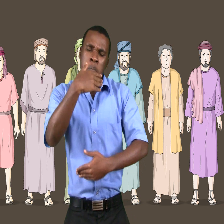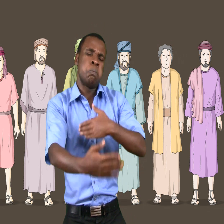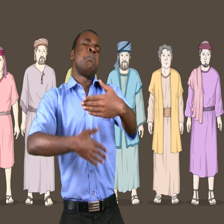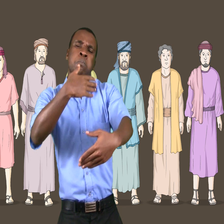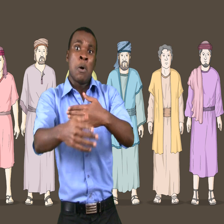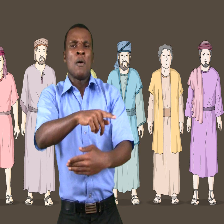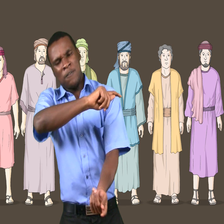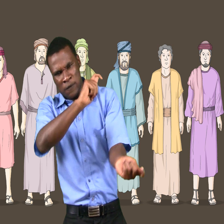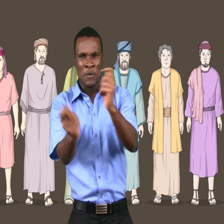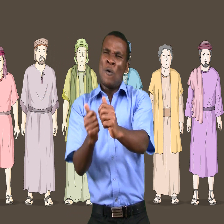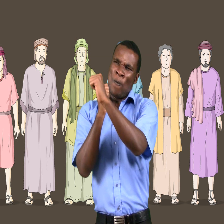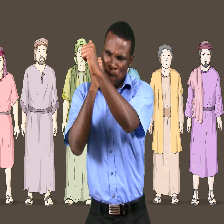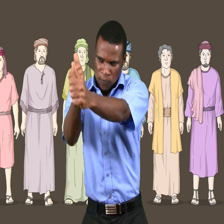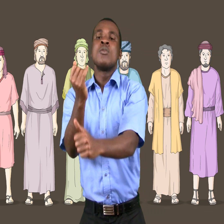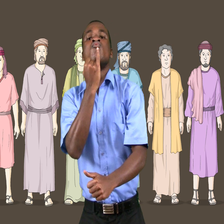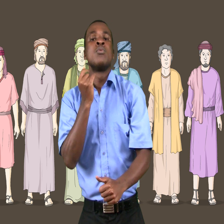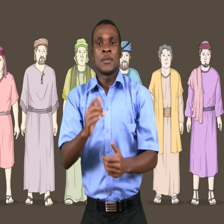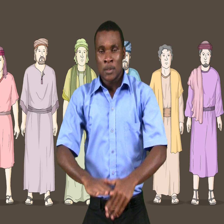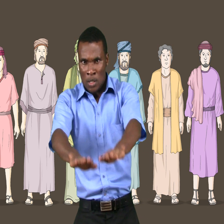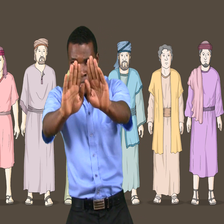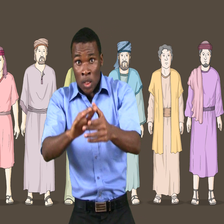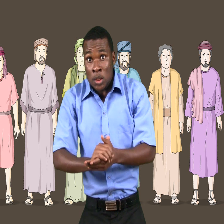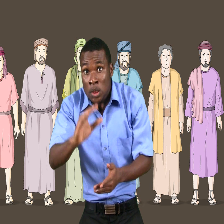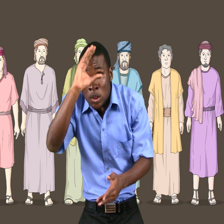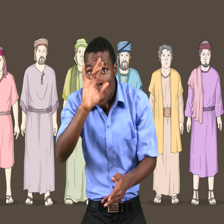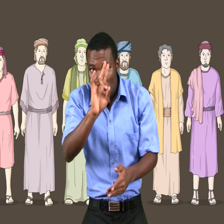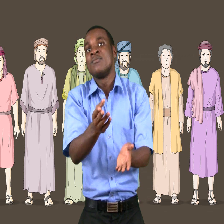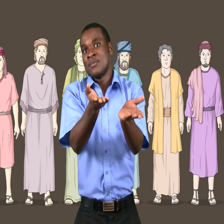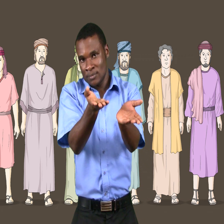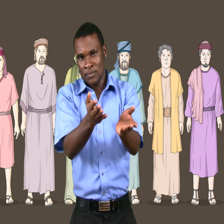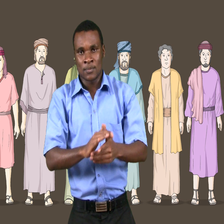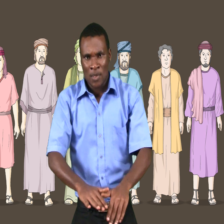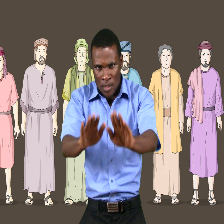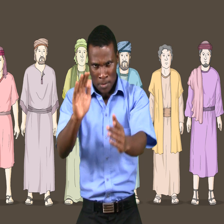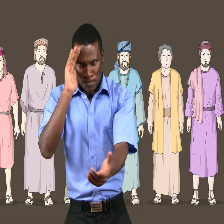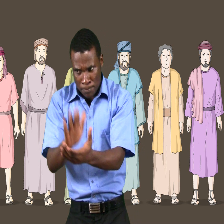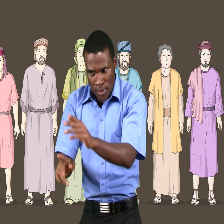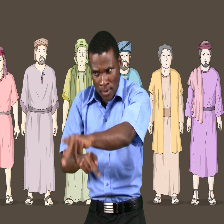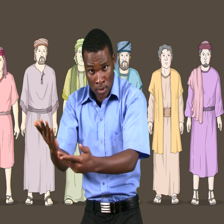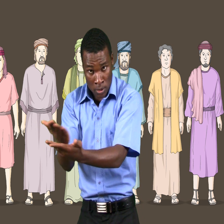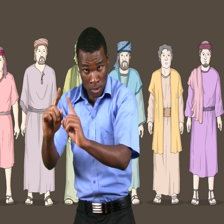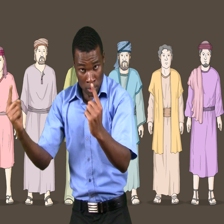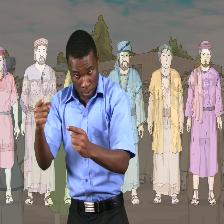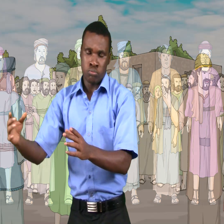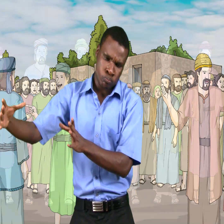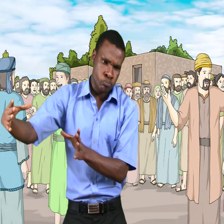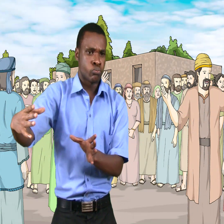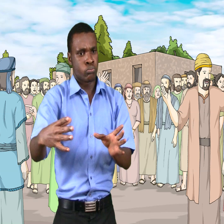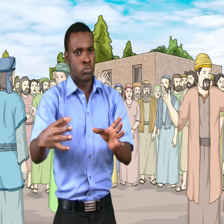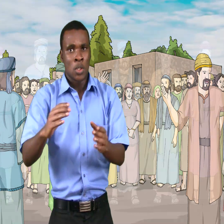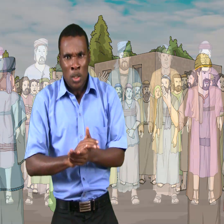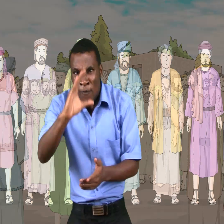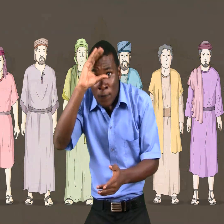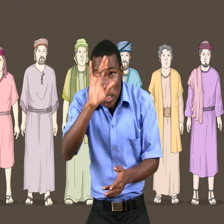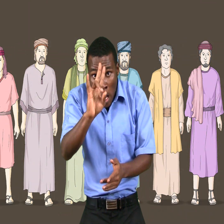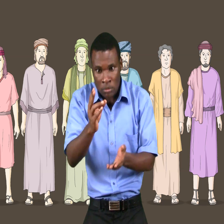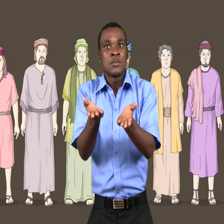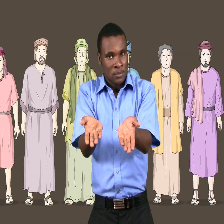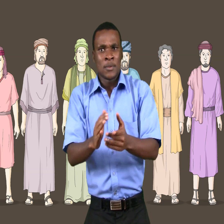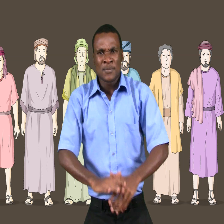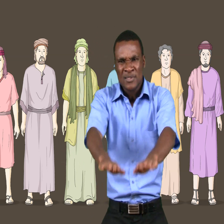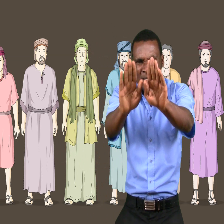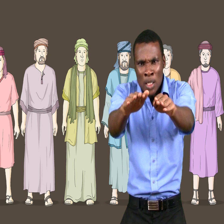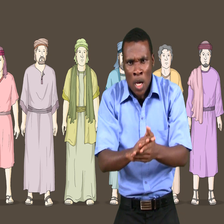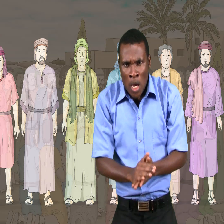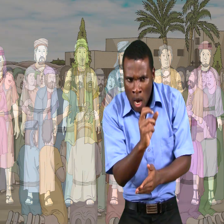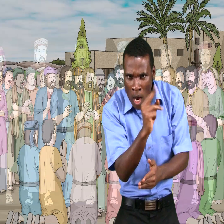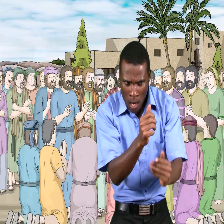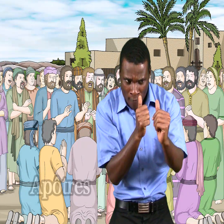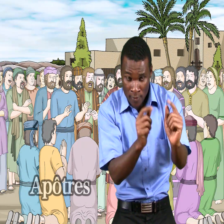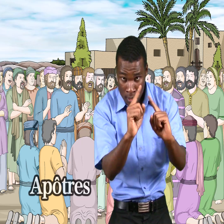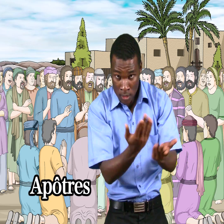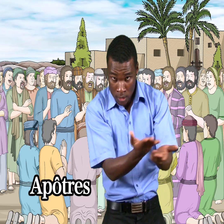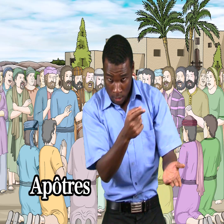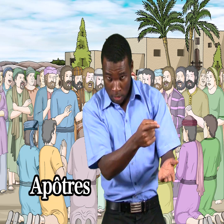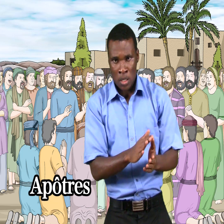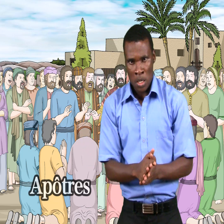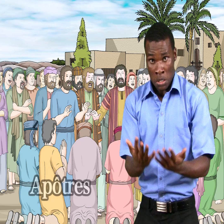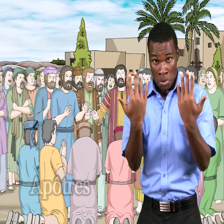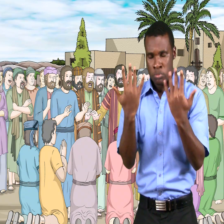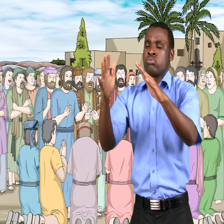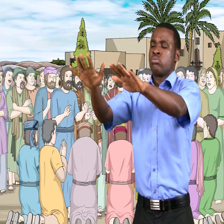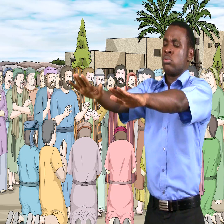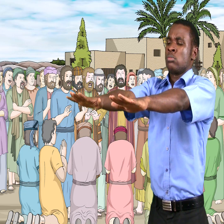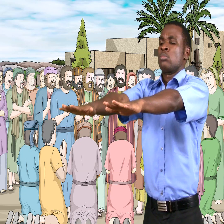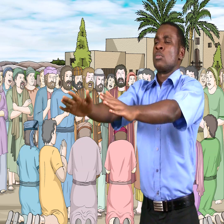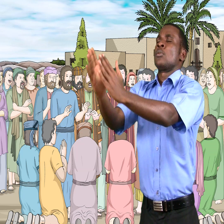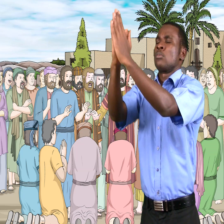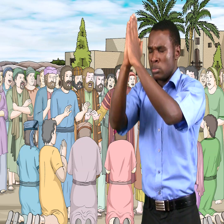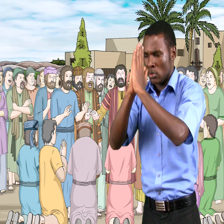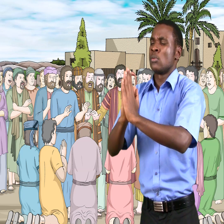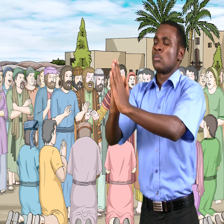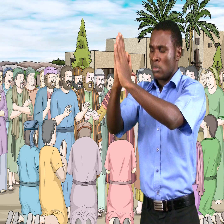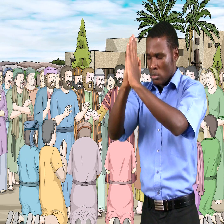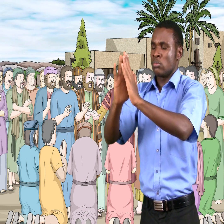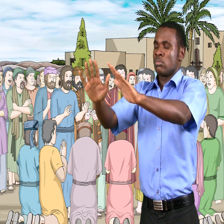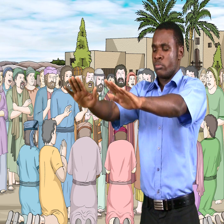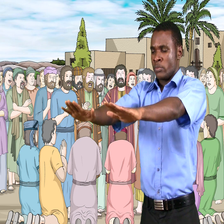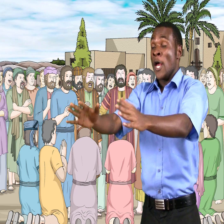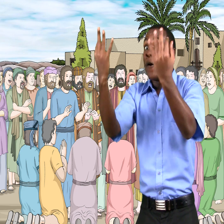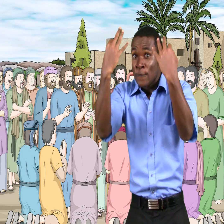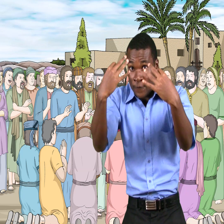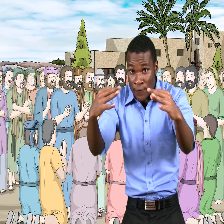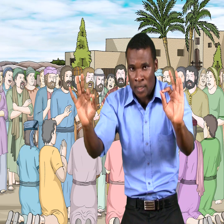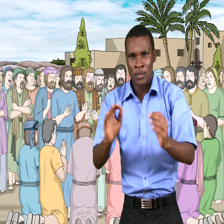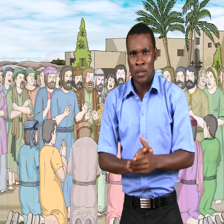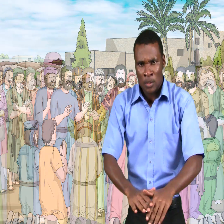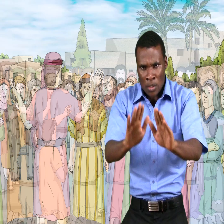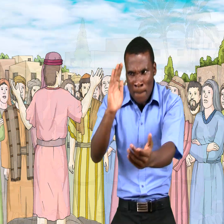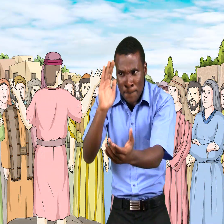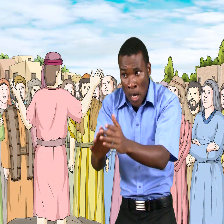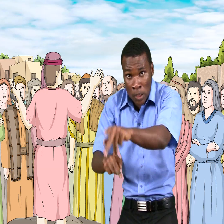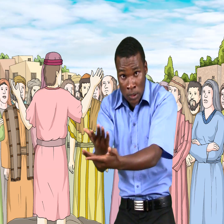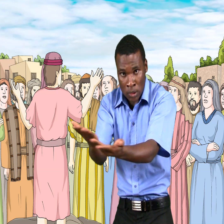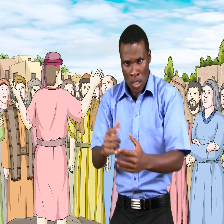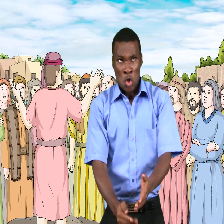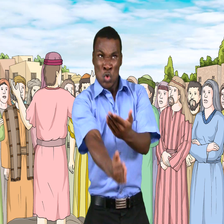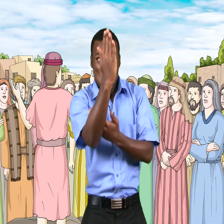They presented these seven to the apostles, who prayed and laid their hands on them.